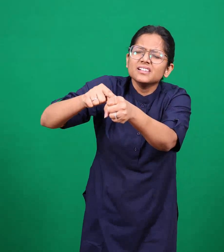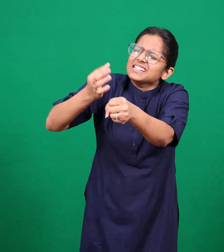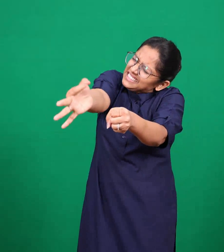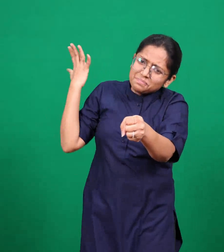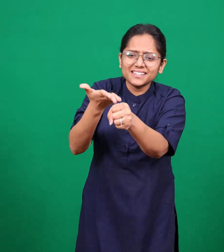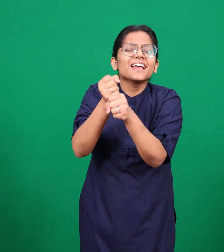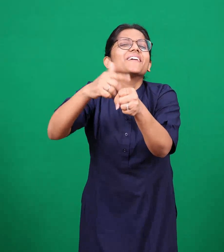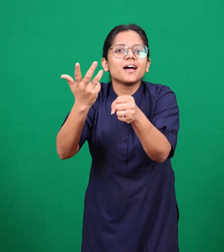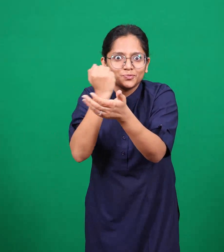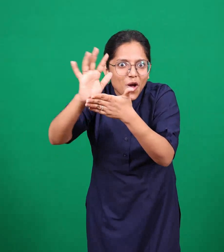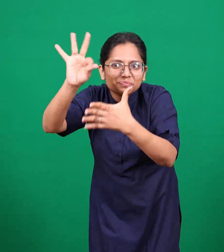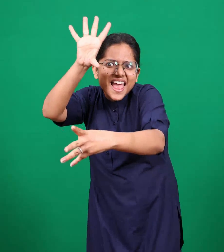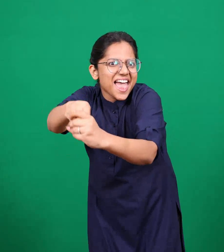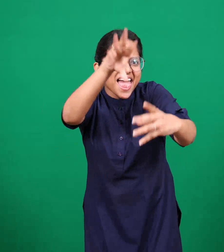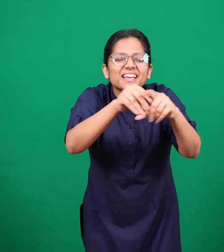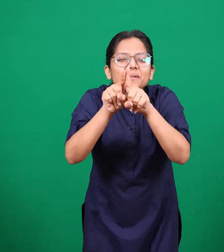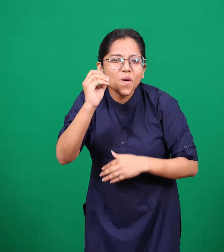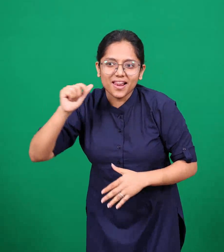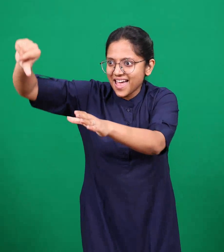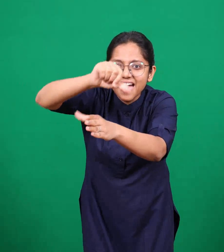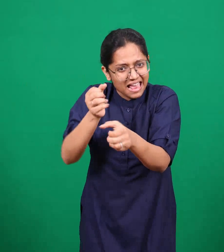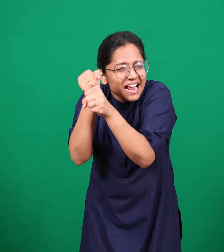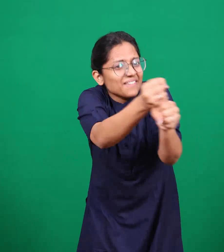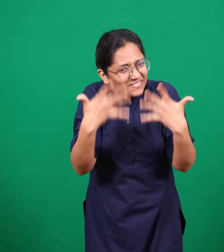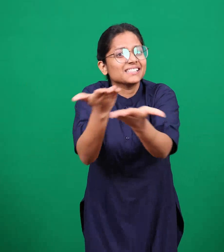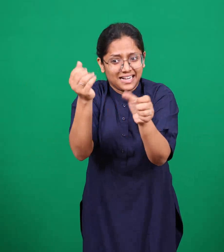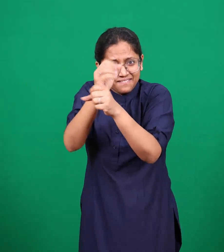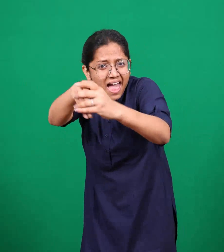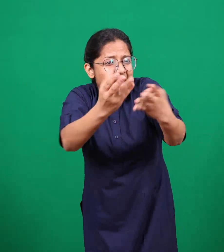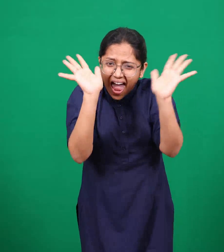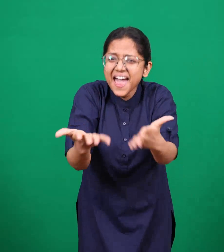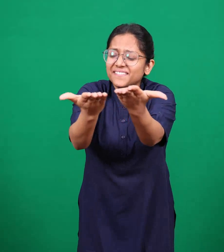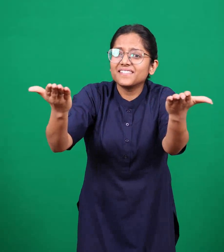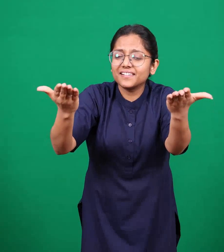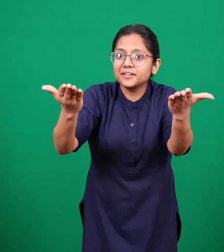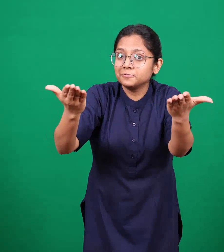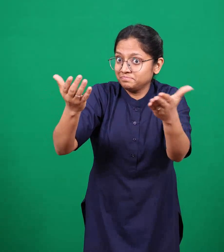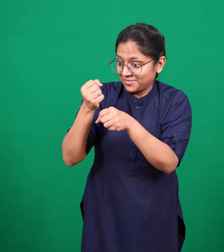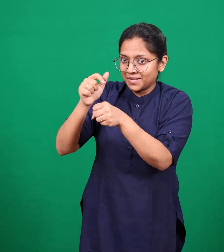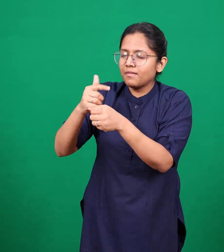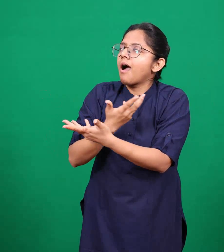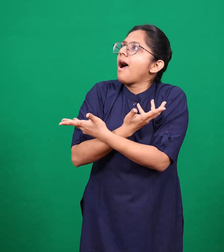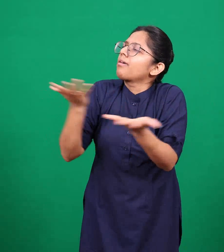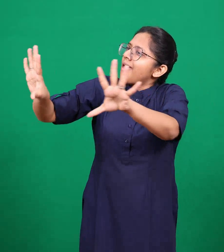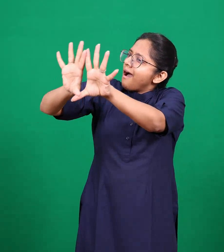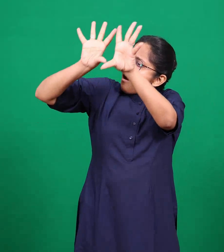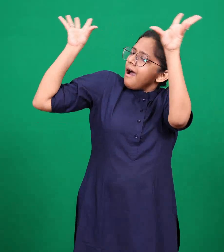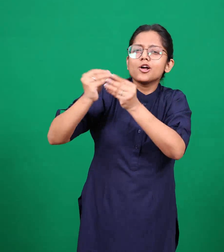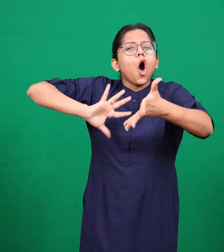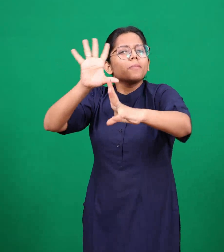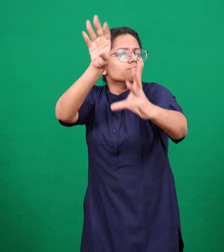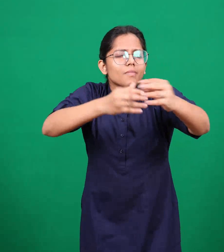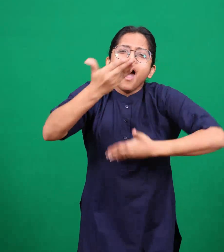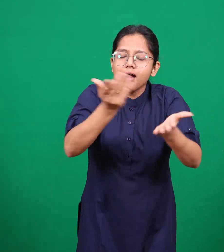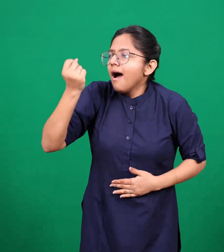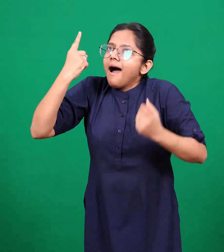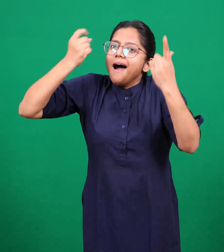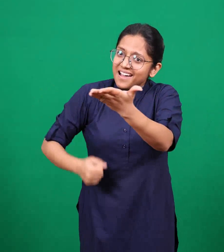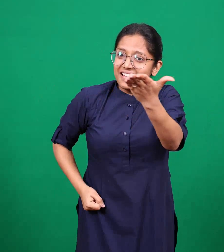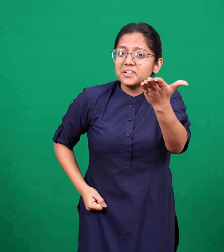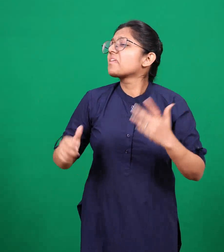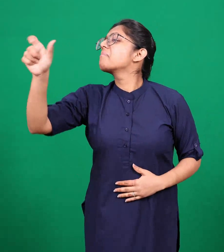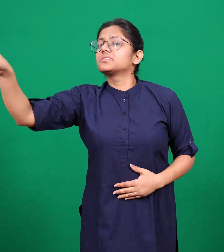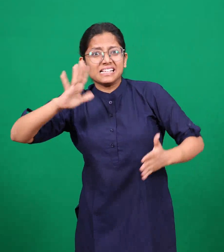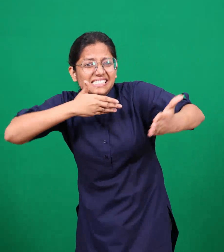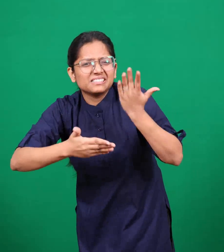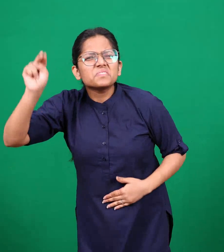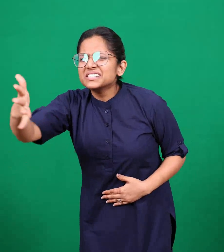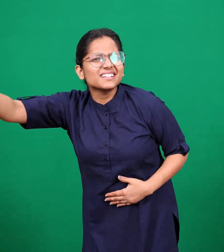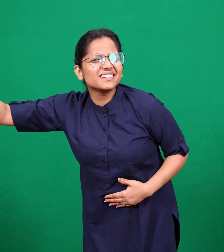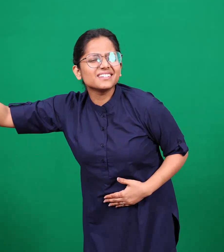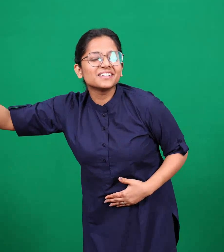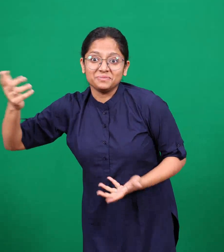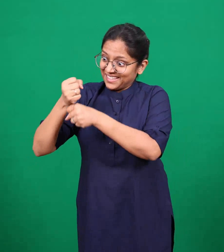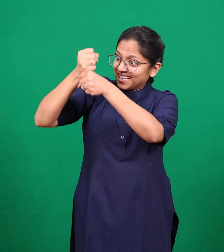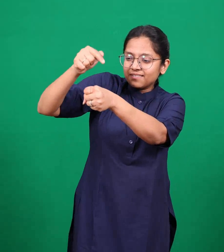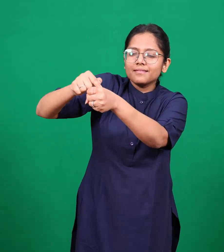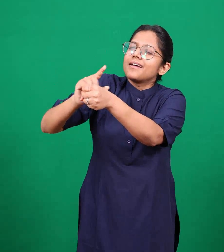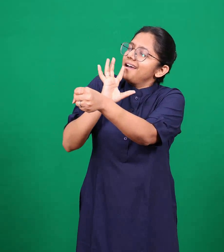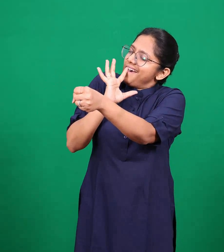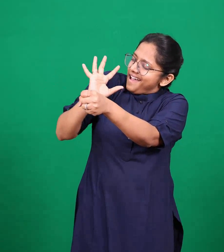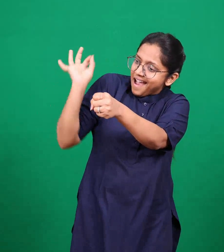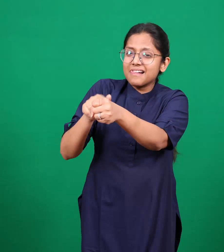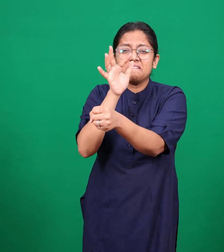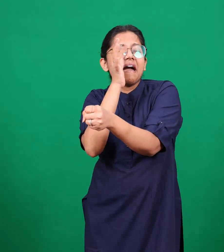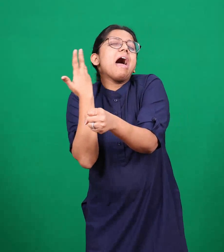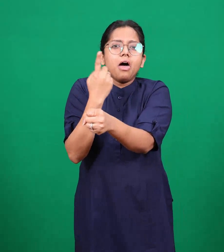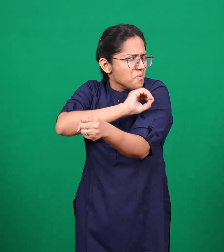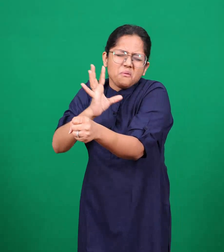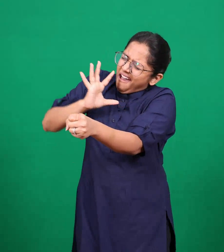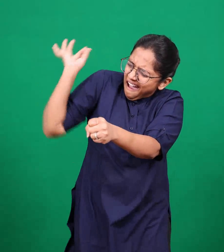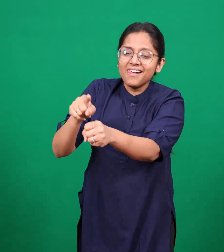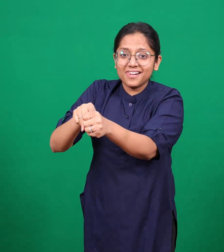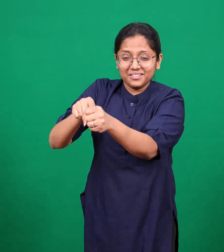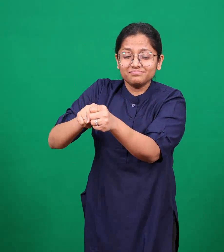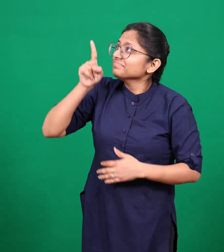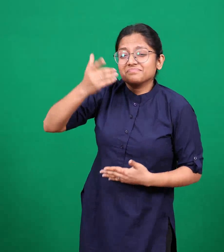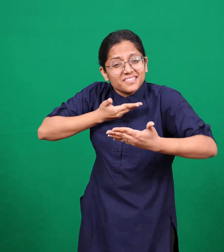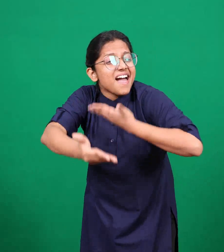And as for you, the anointing you received from Him remains in you, and you do not need anyone to teach you.